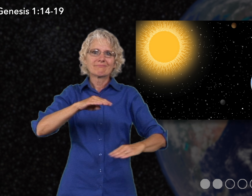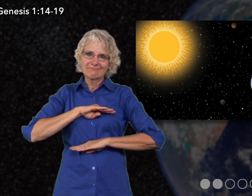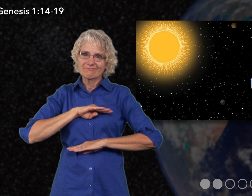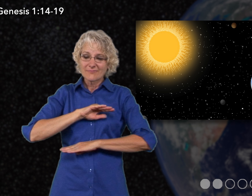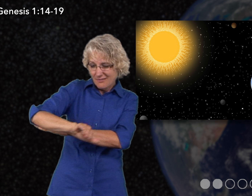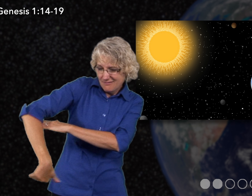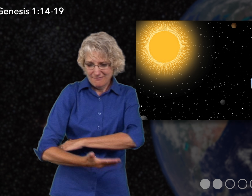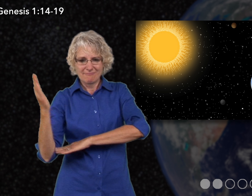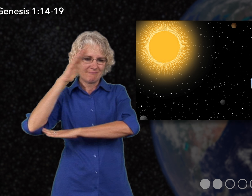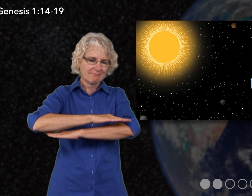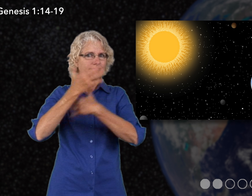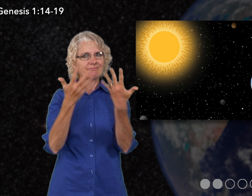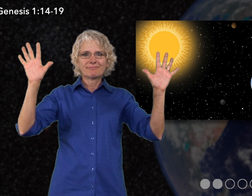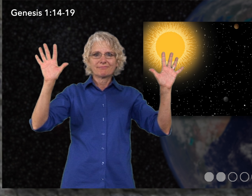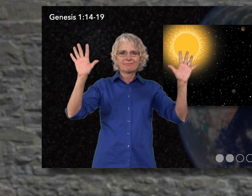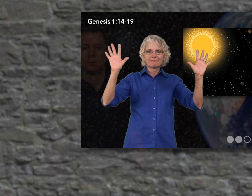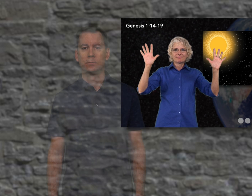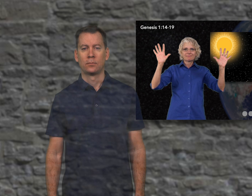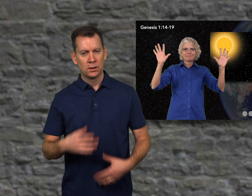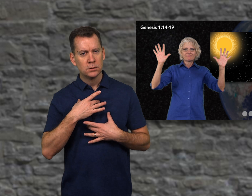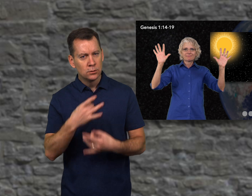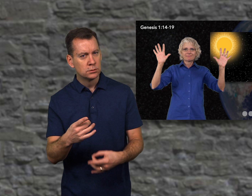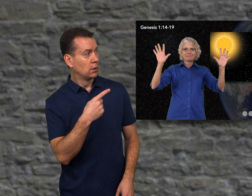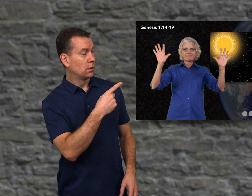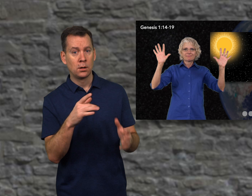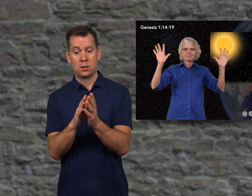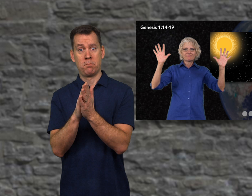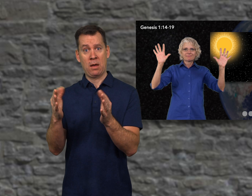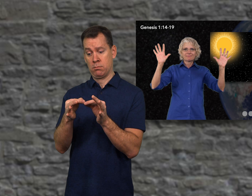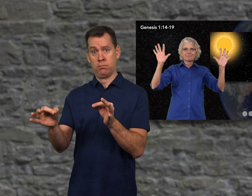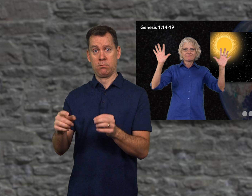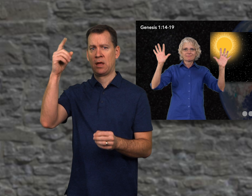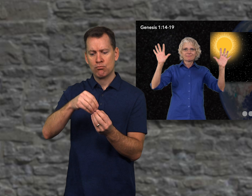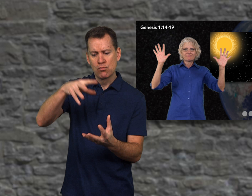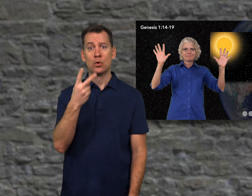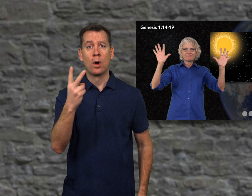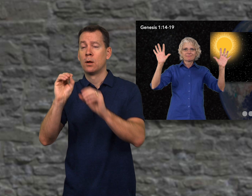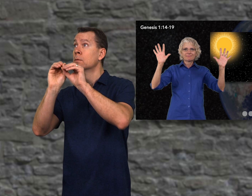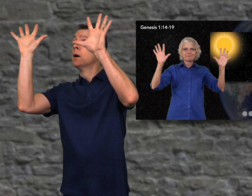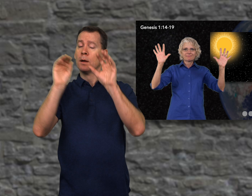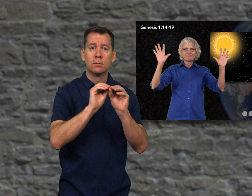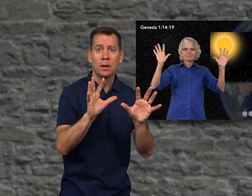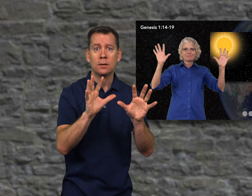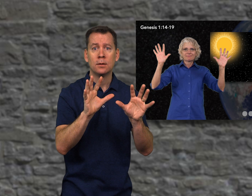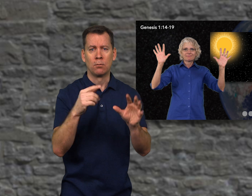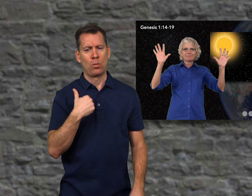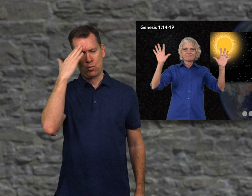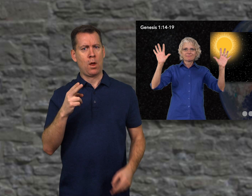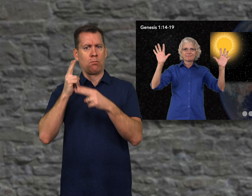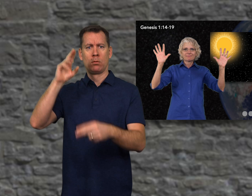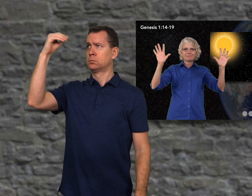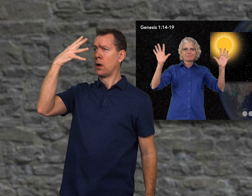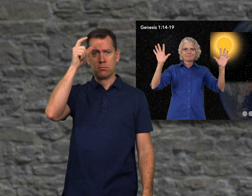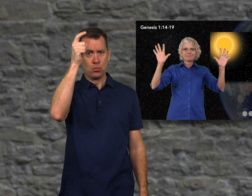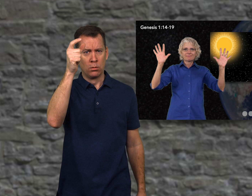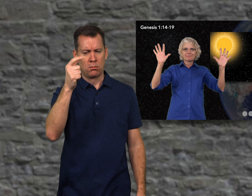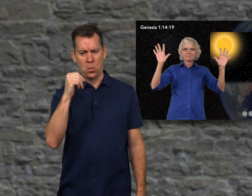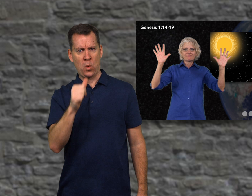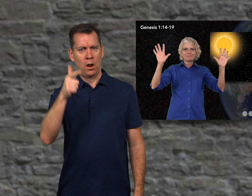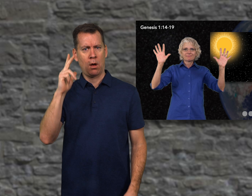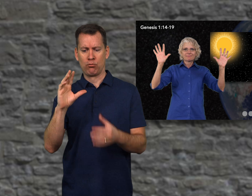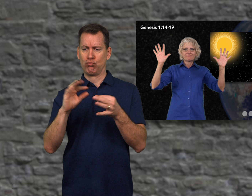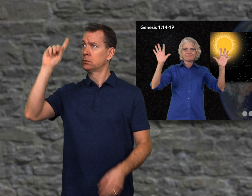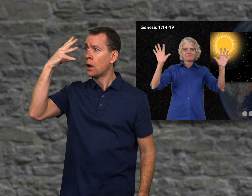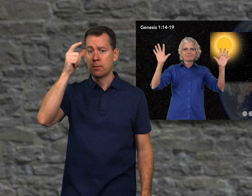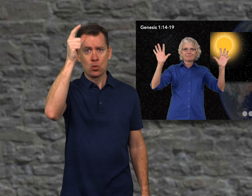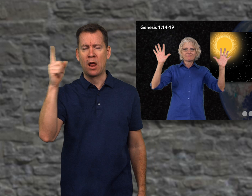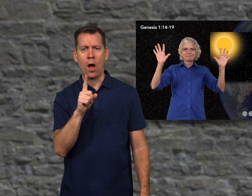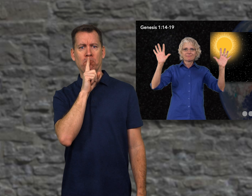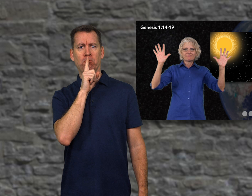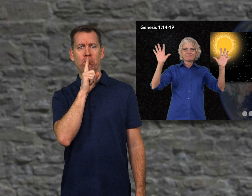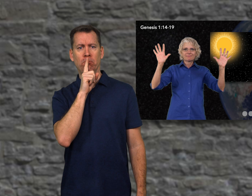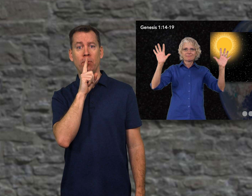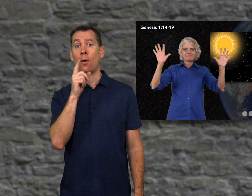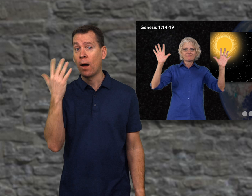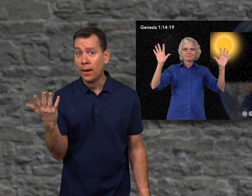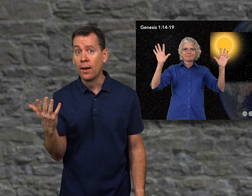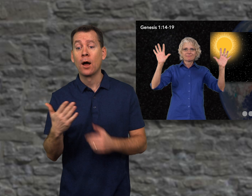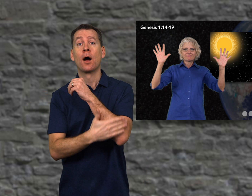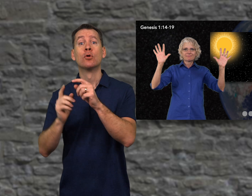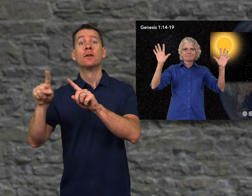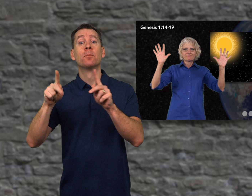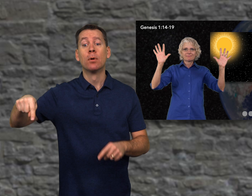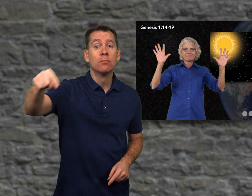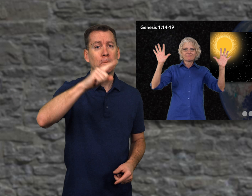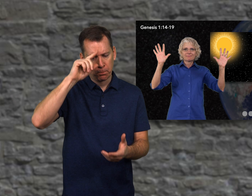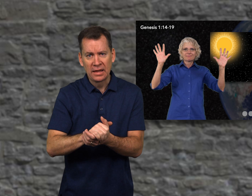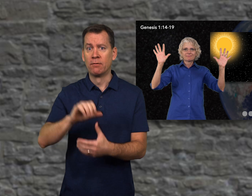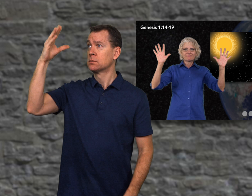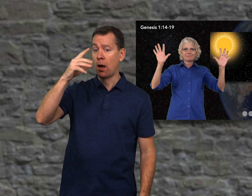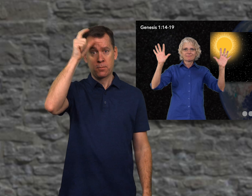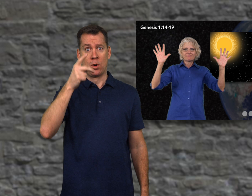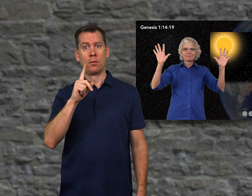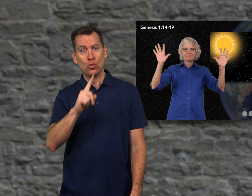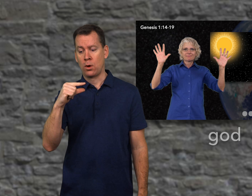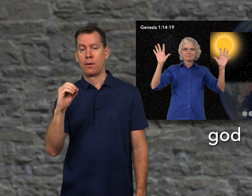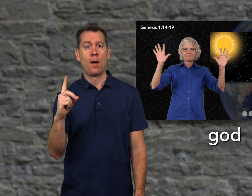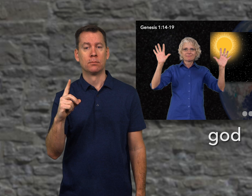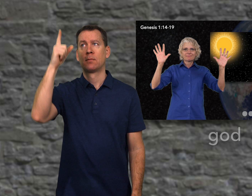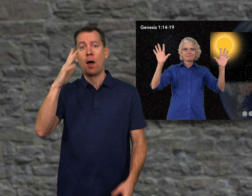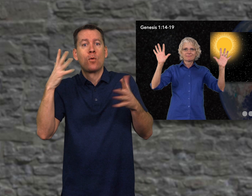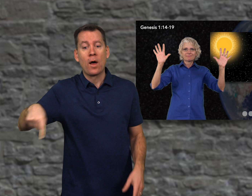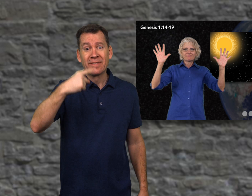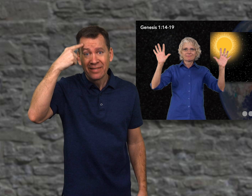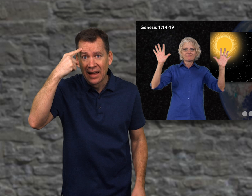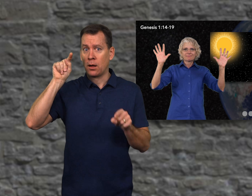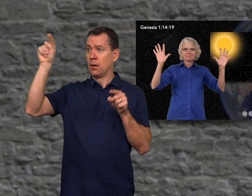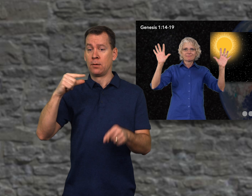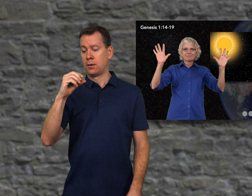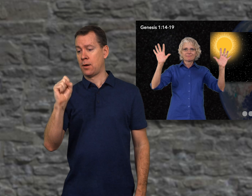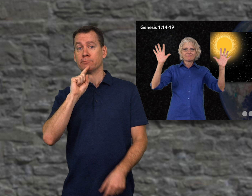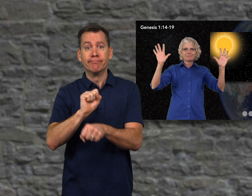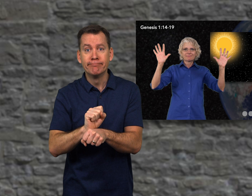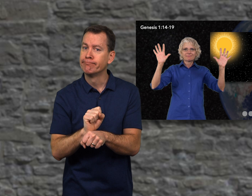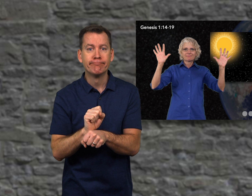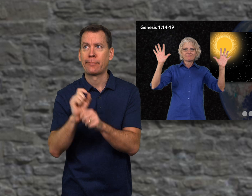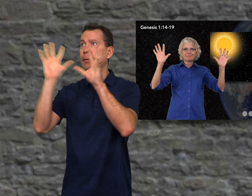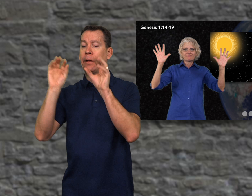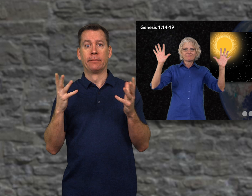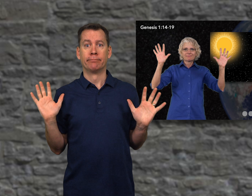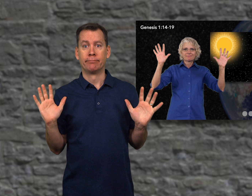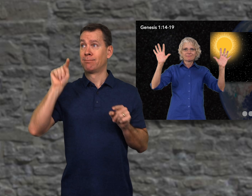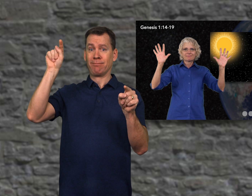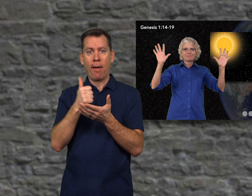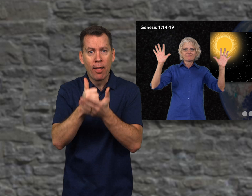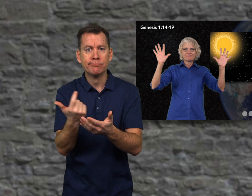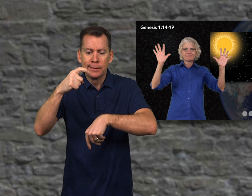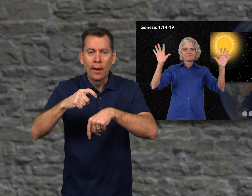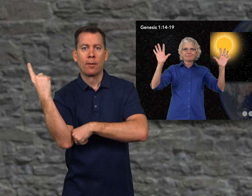God set these lights in the expanse of the sky to shine upon the earth, to preside over the day and the night, and to separate the light from the darkness.